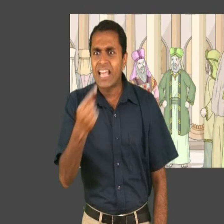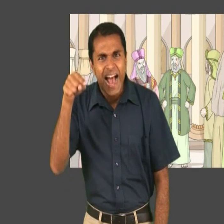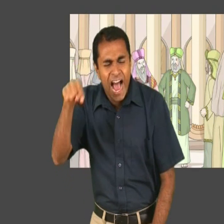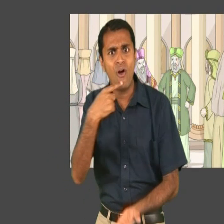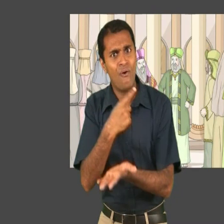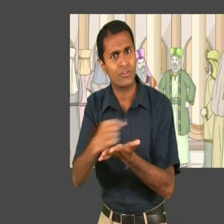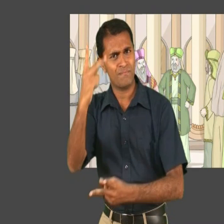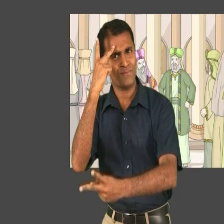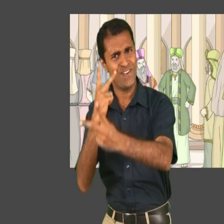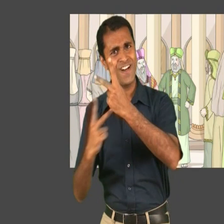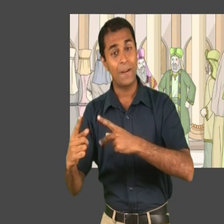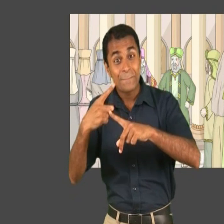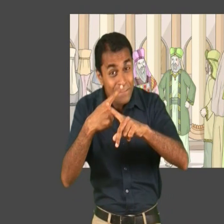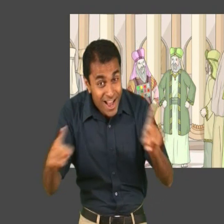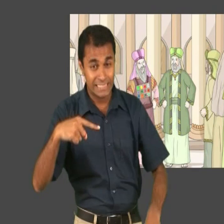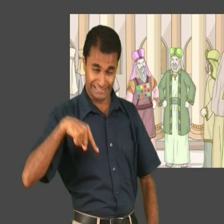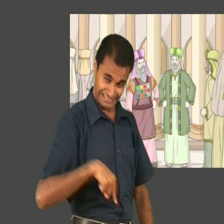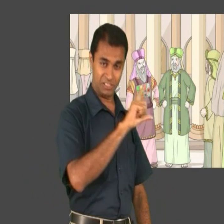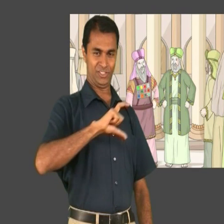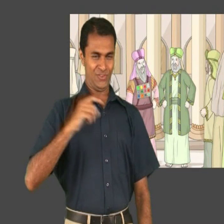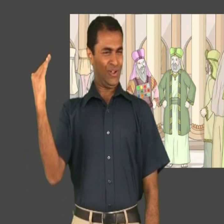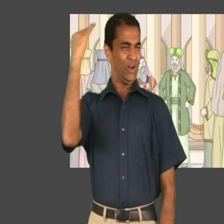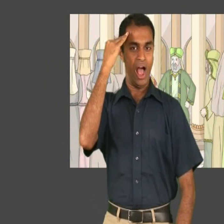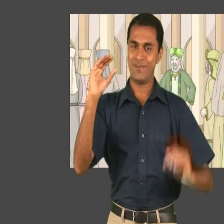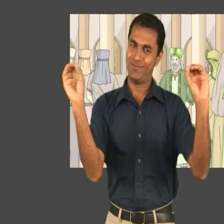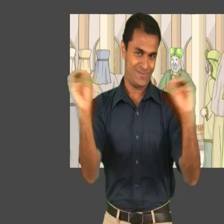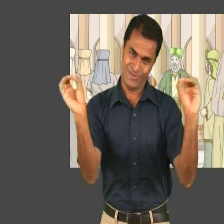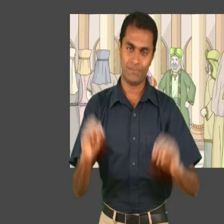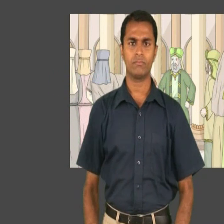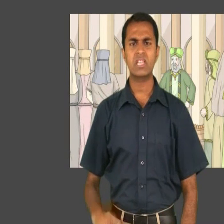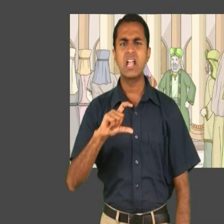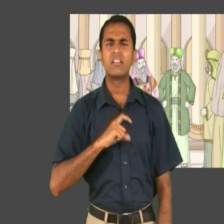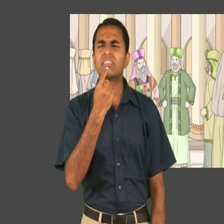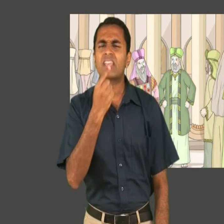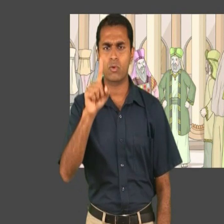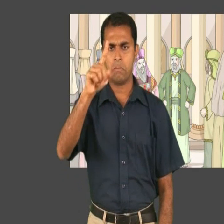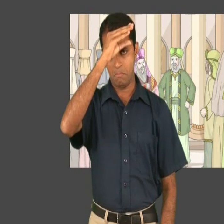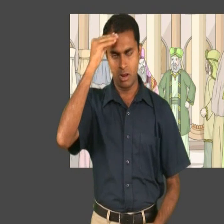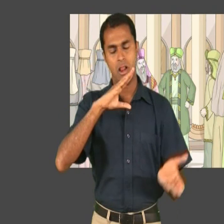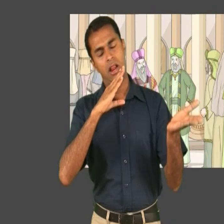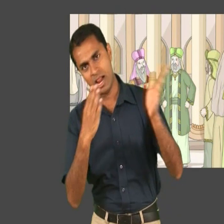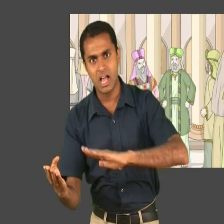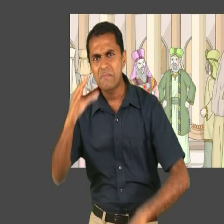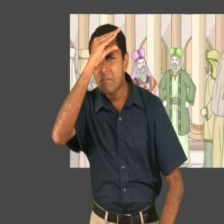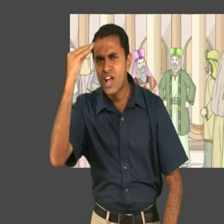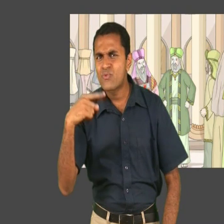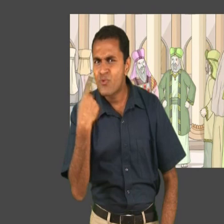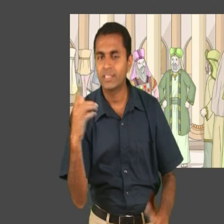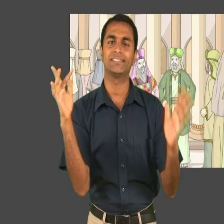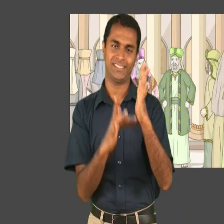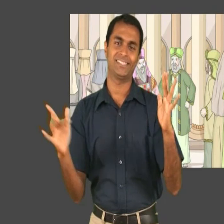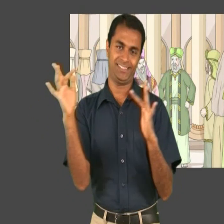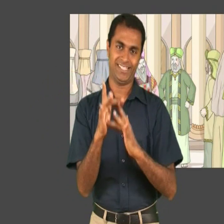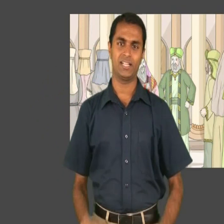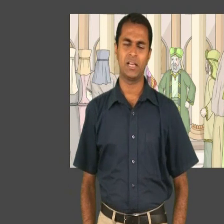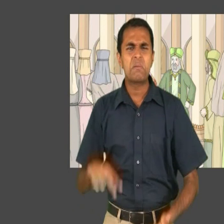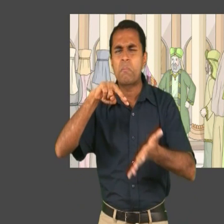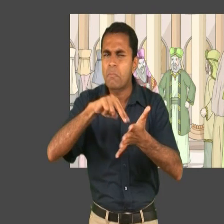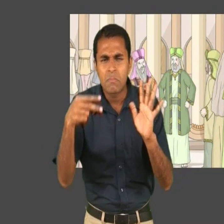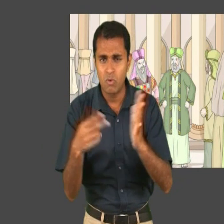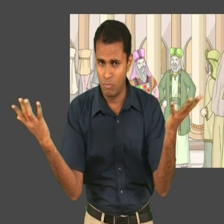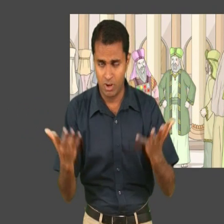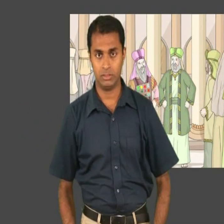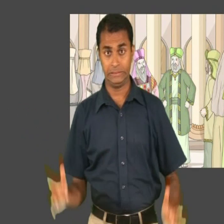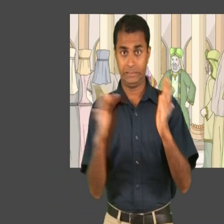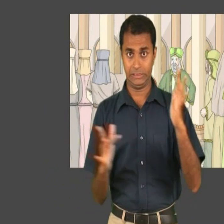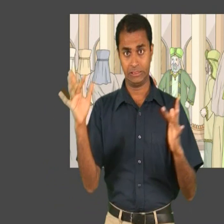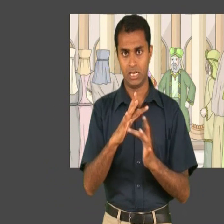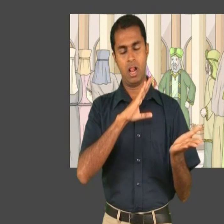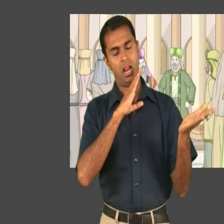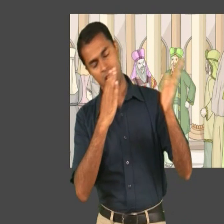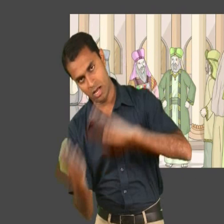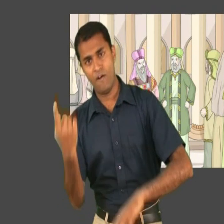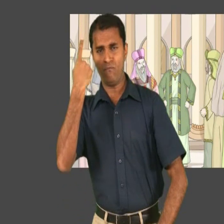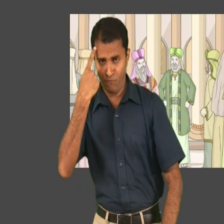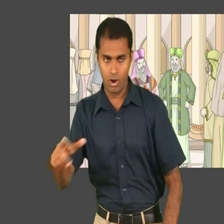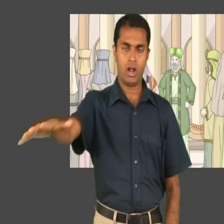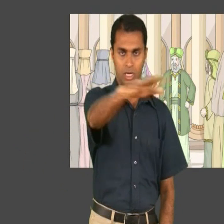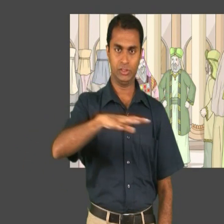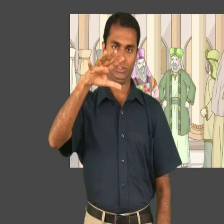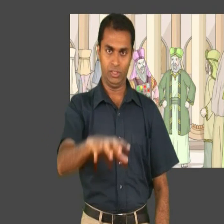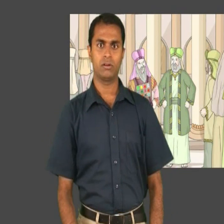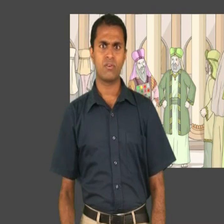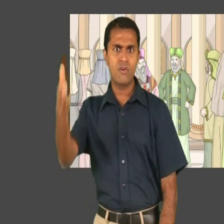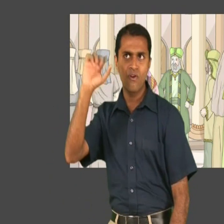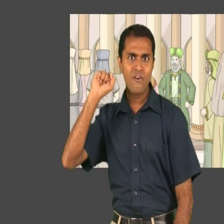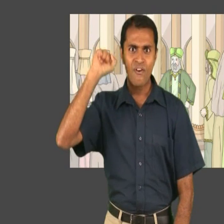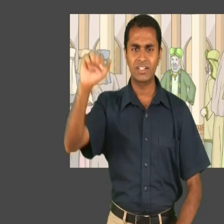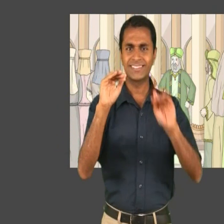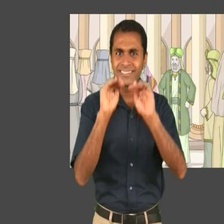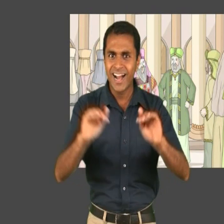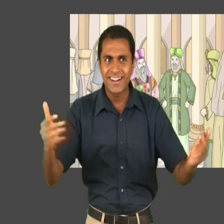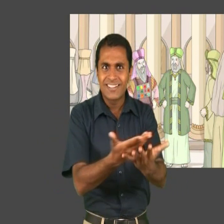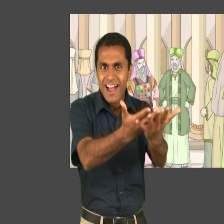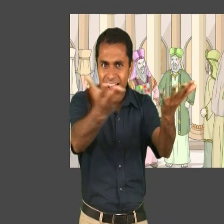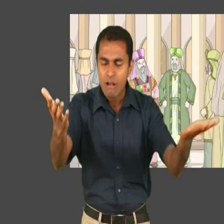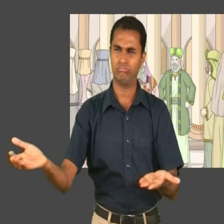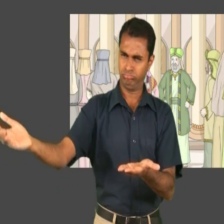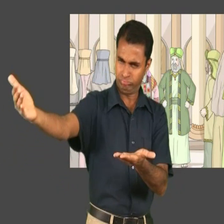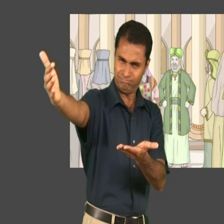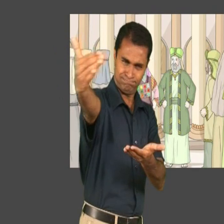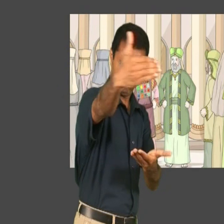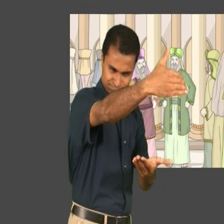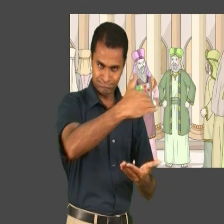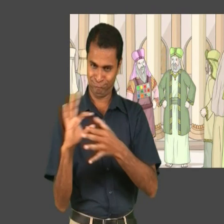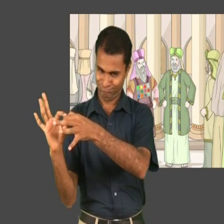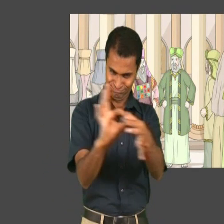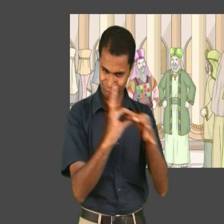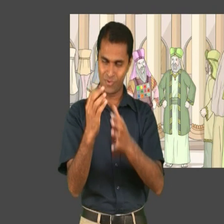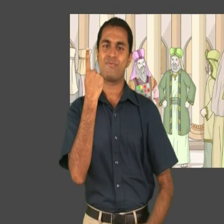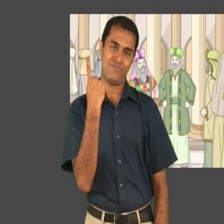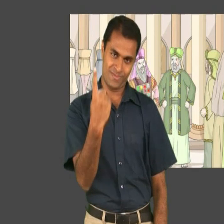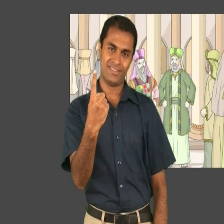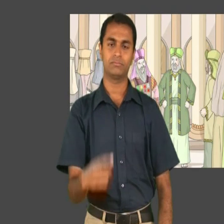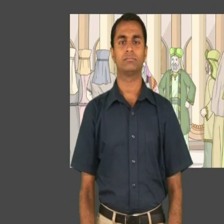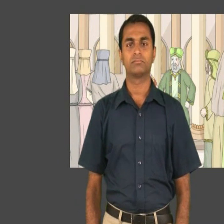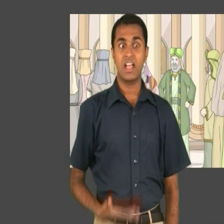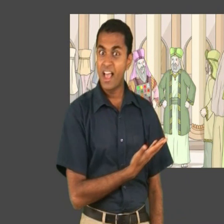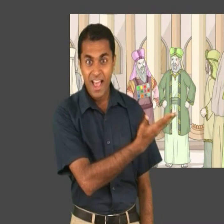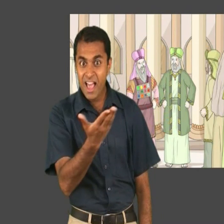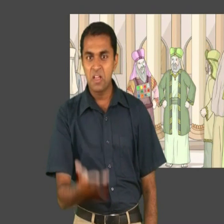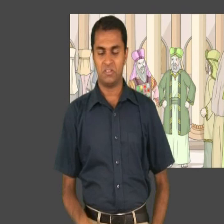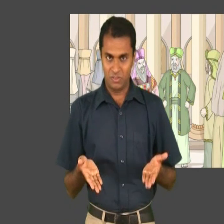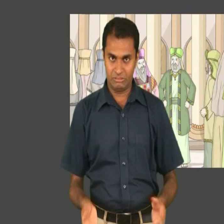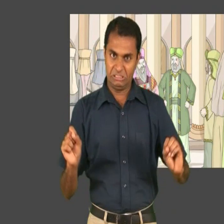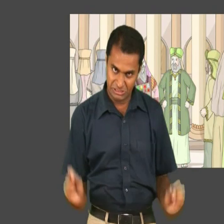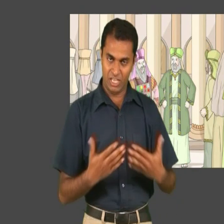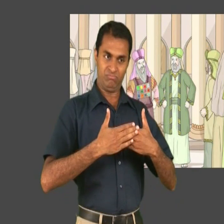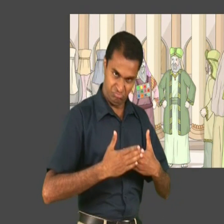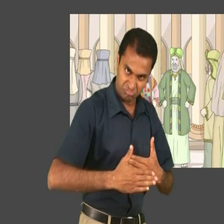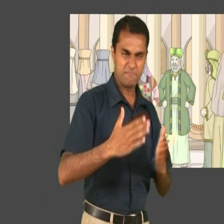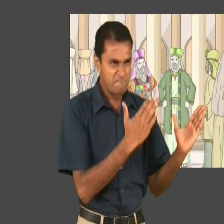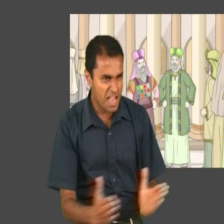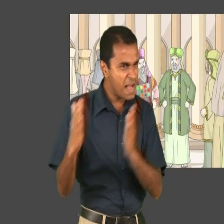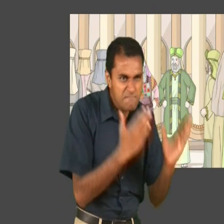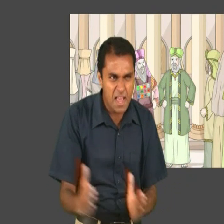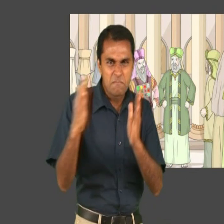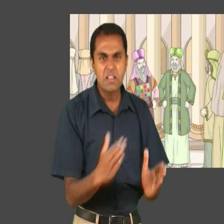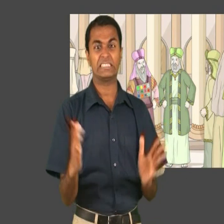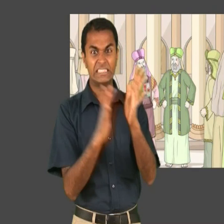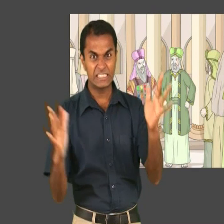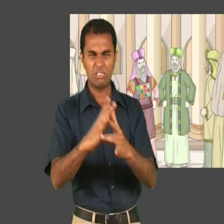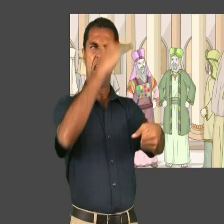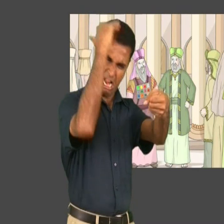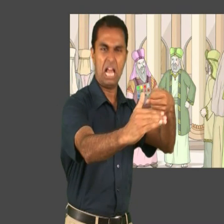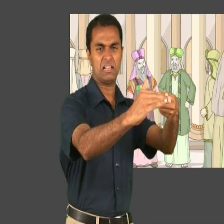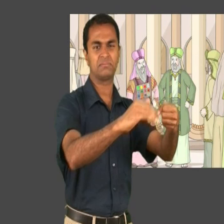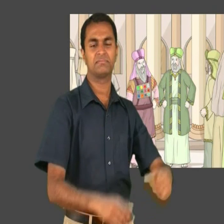Instead, as high priest that year, he was prophesying that Jesus would die for the nation, and not only for the nation, but also for the scattered children of God, to gather them together into one.